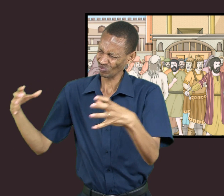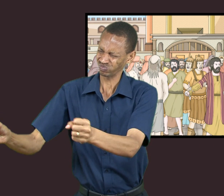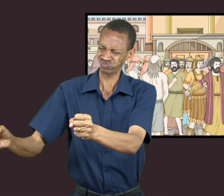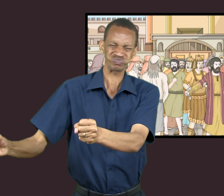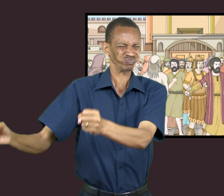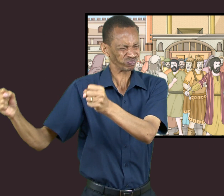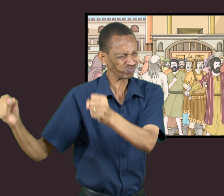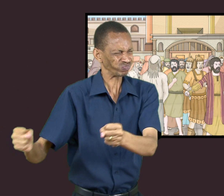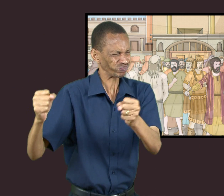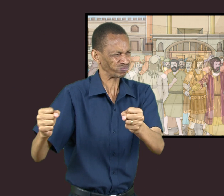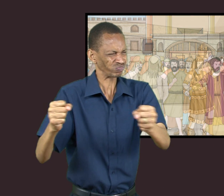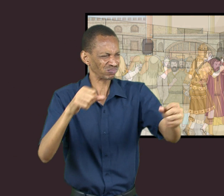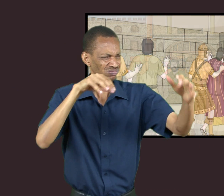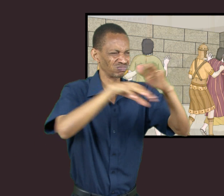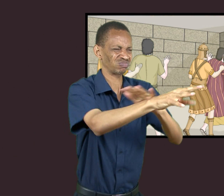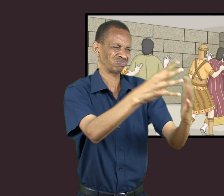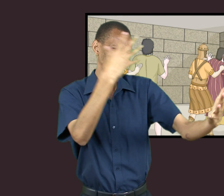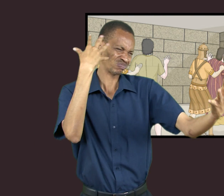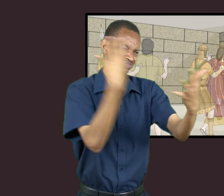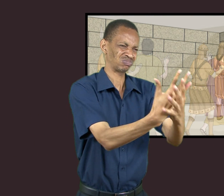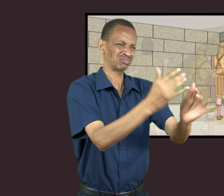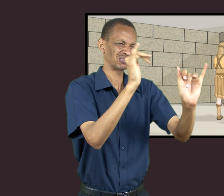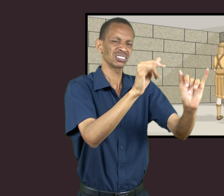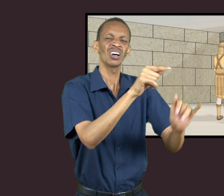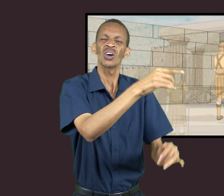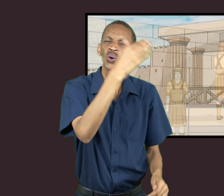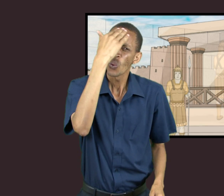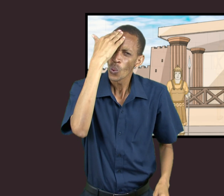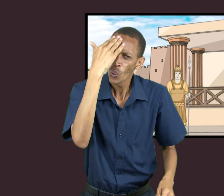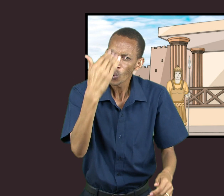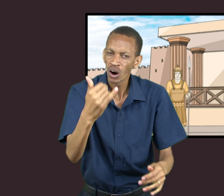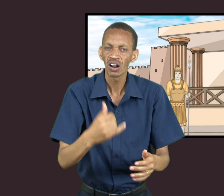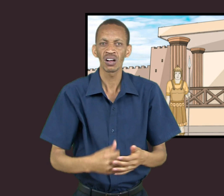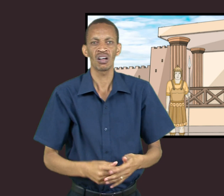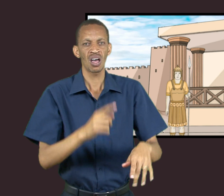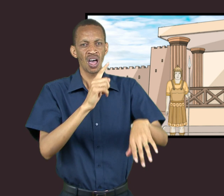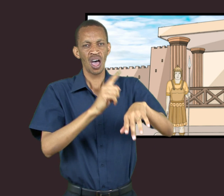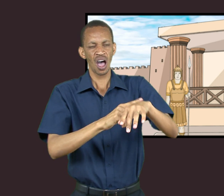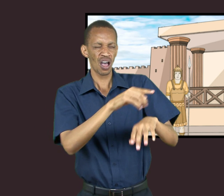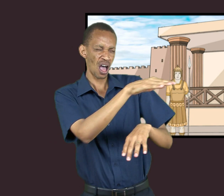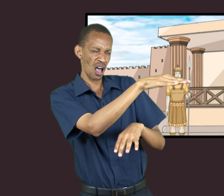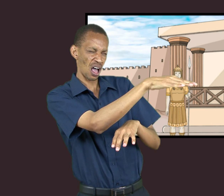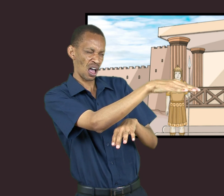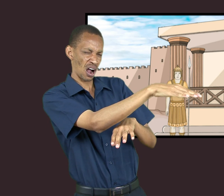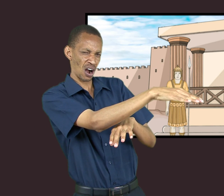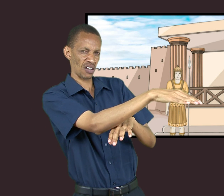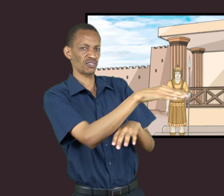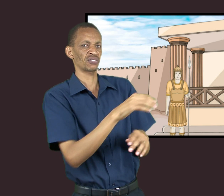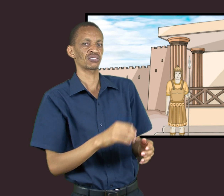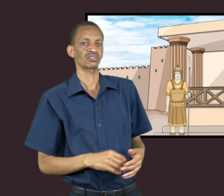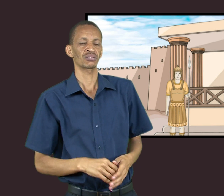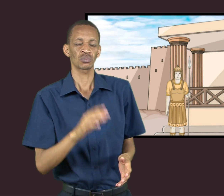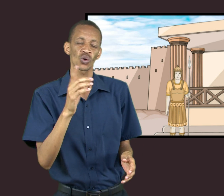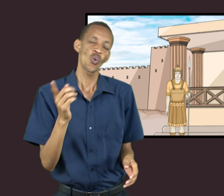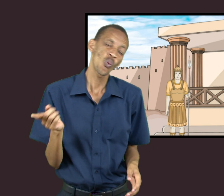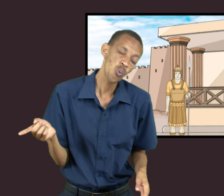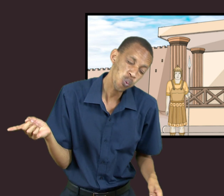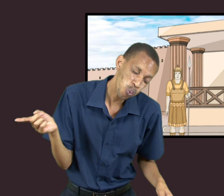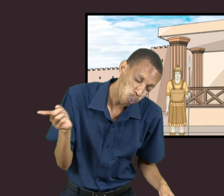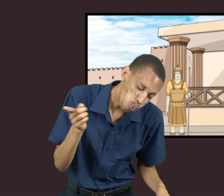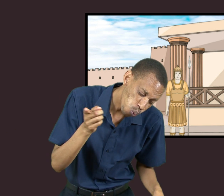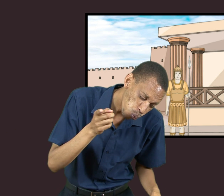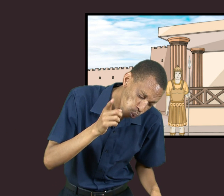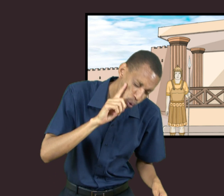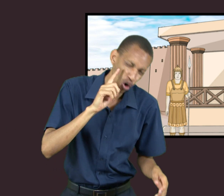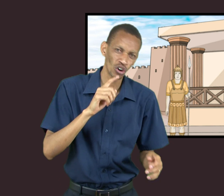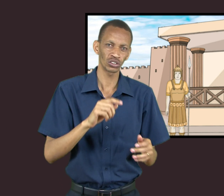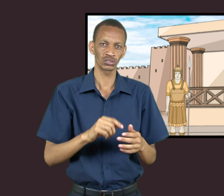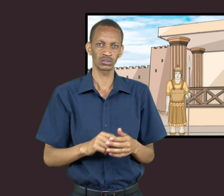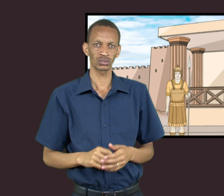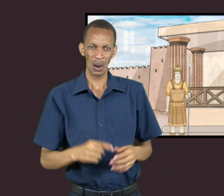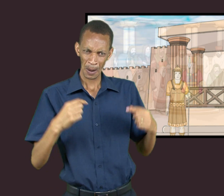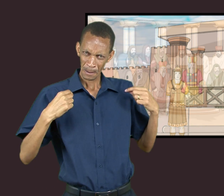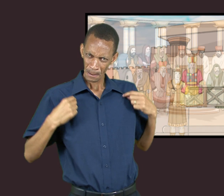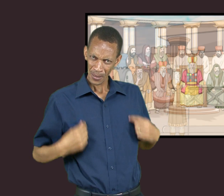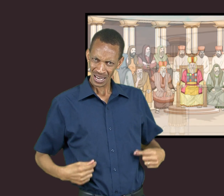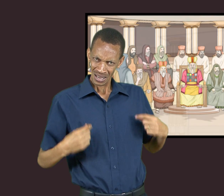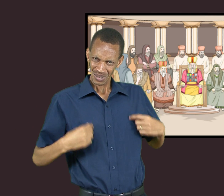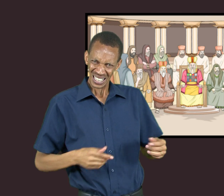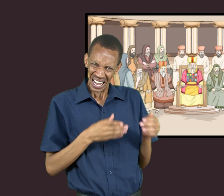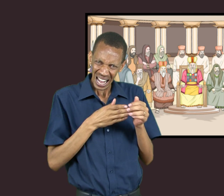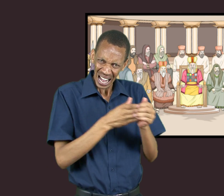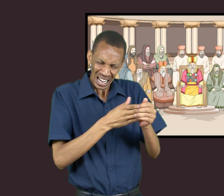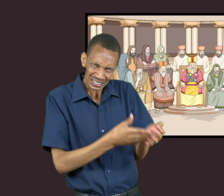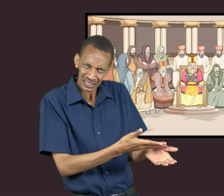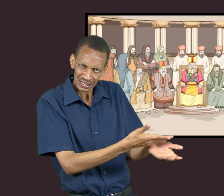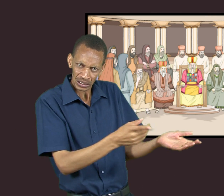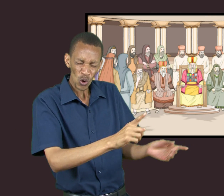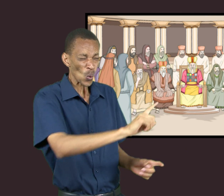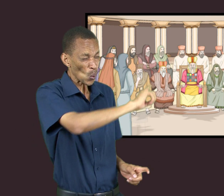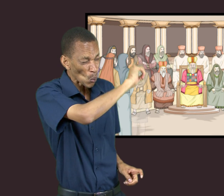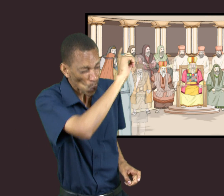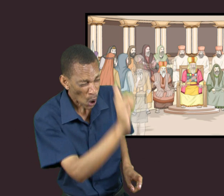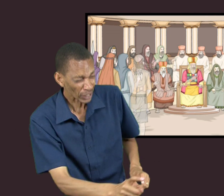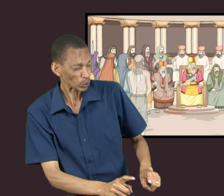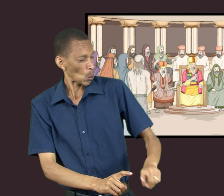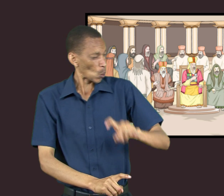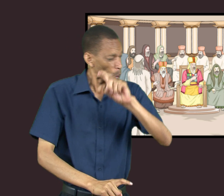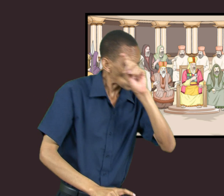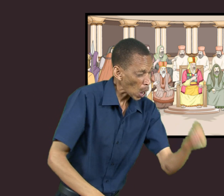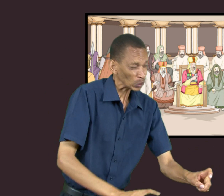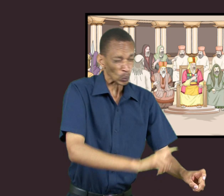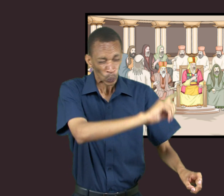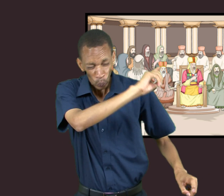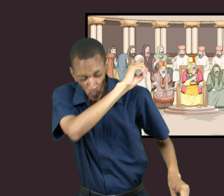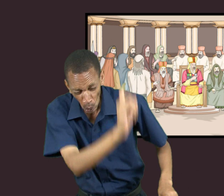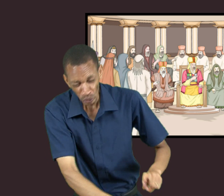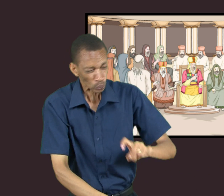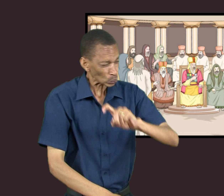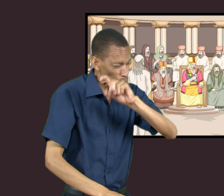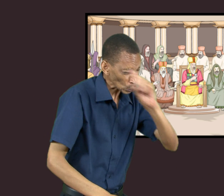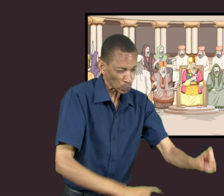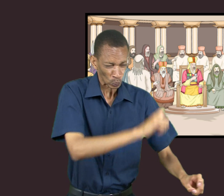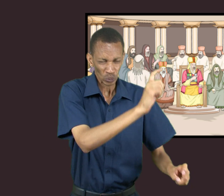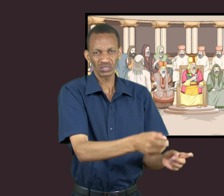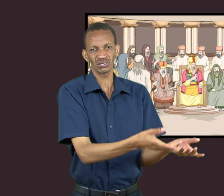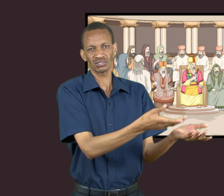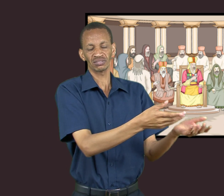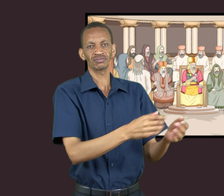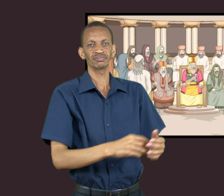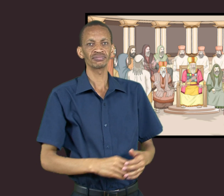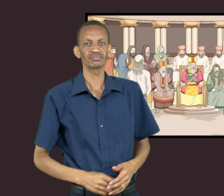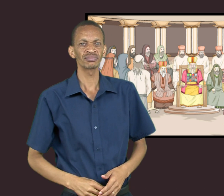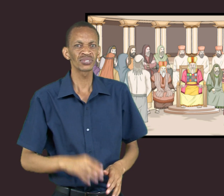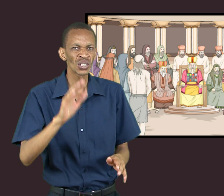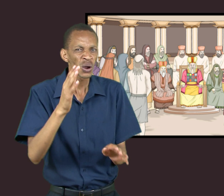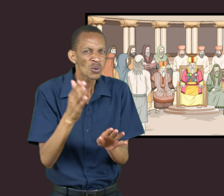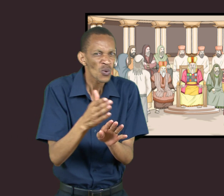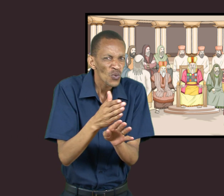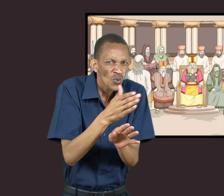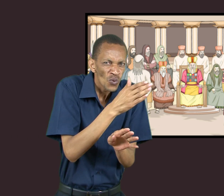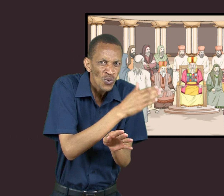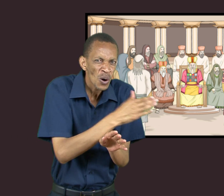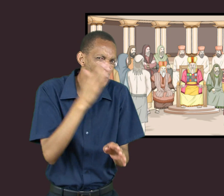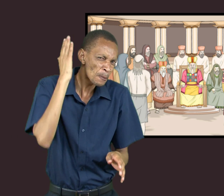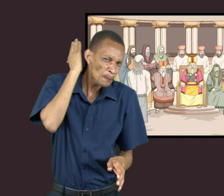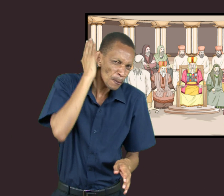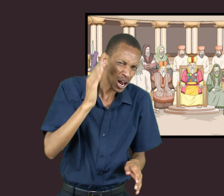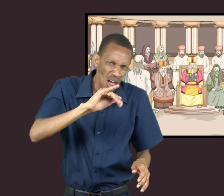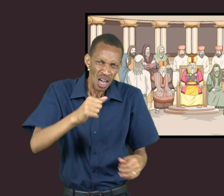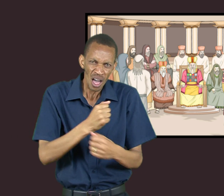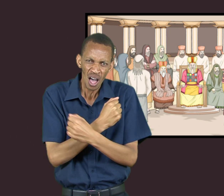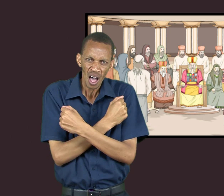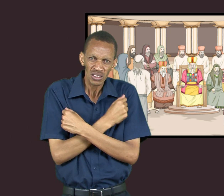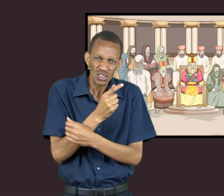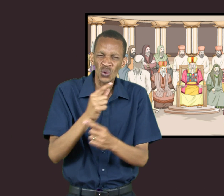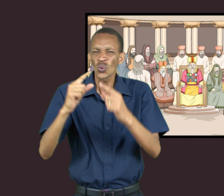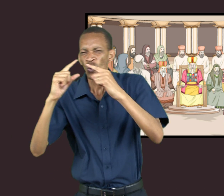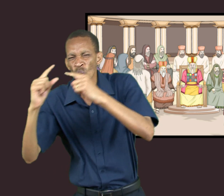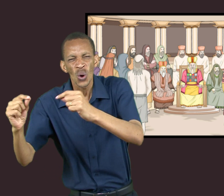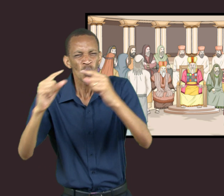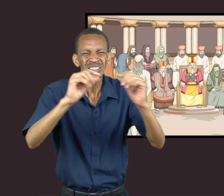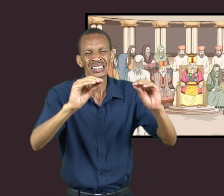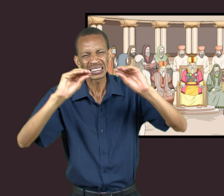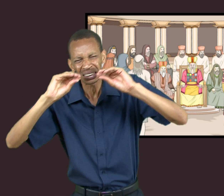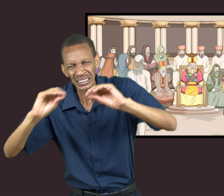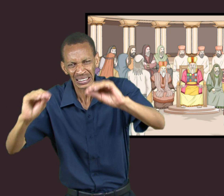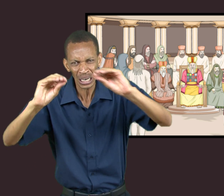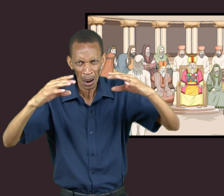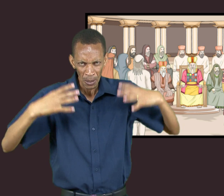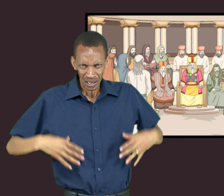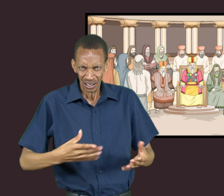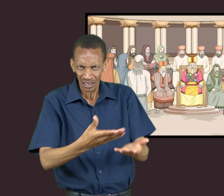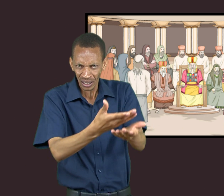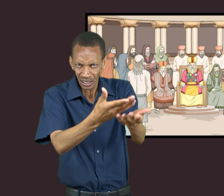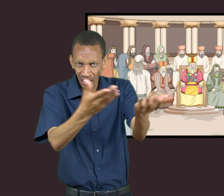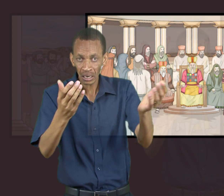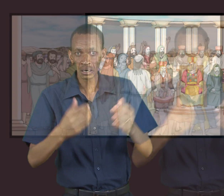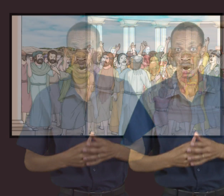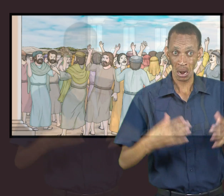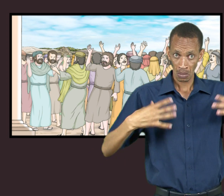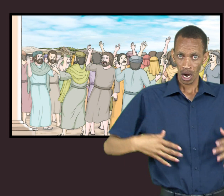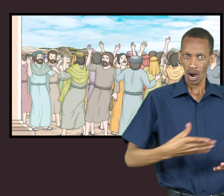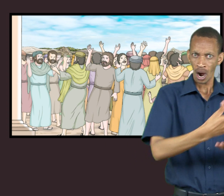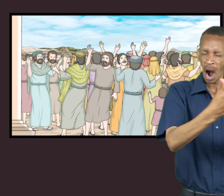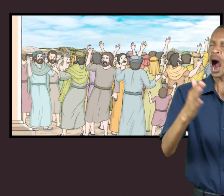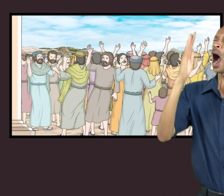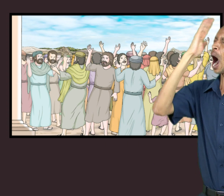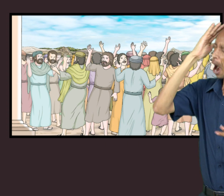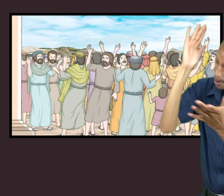They seized Peter and John, and because it was evening, they put them in custody until the next day.